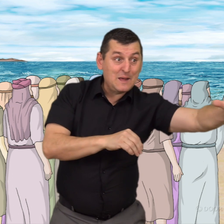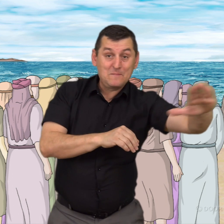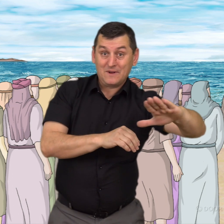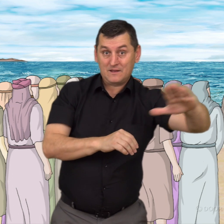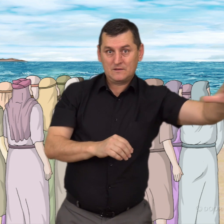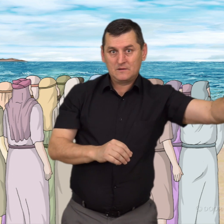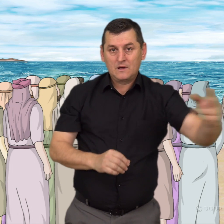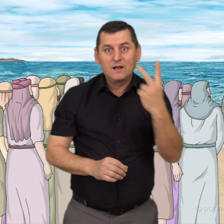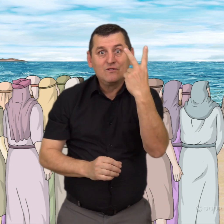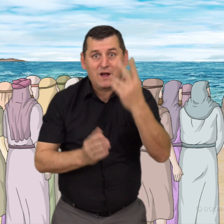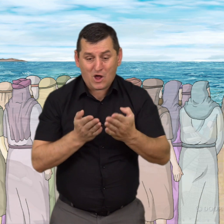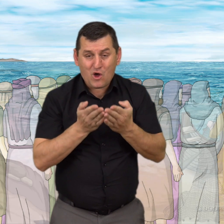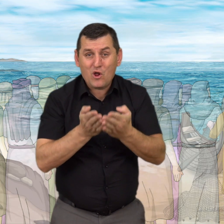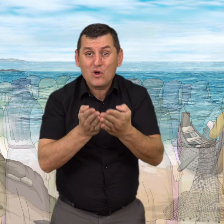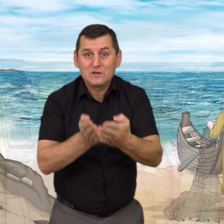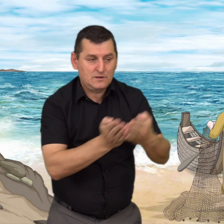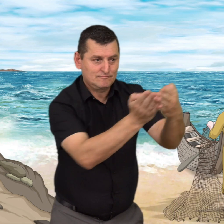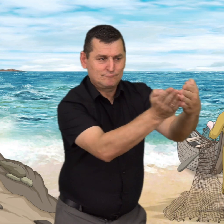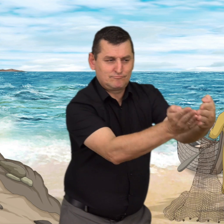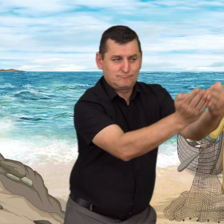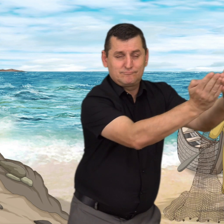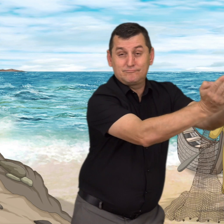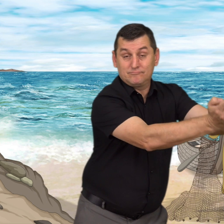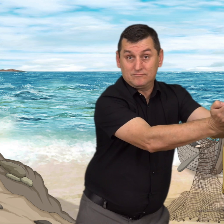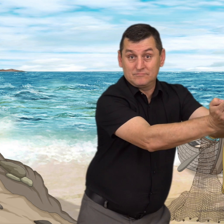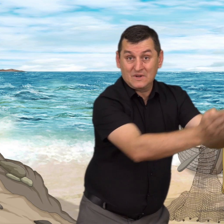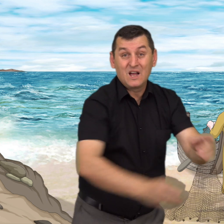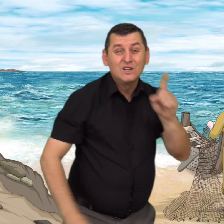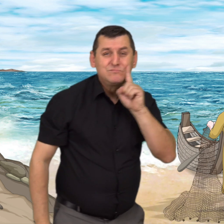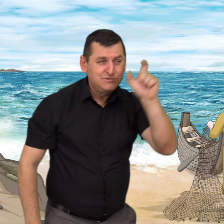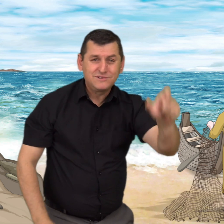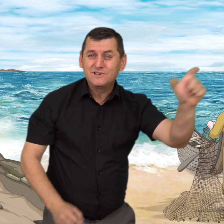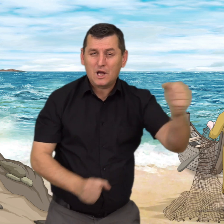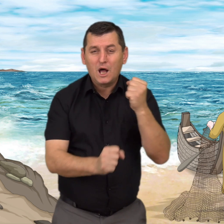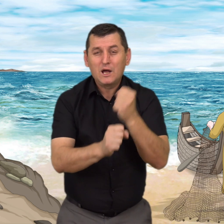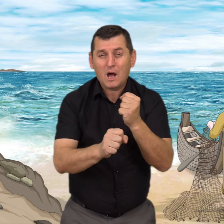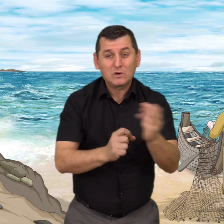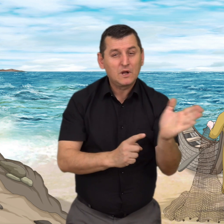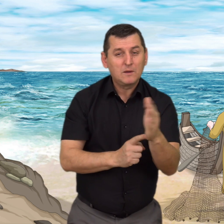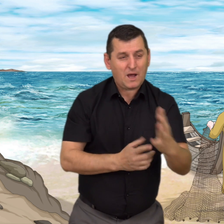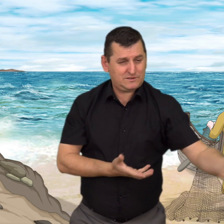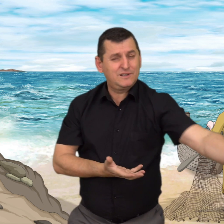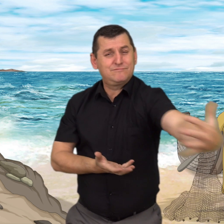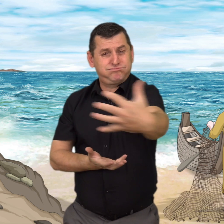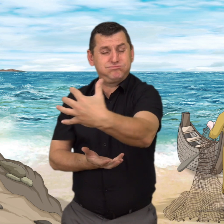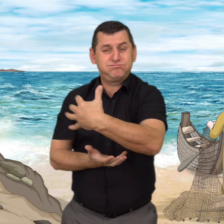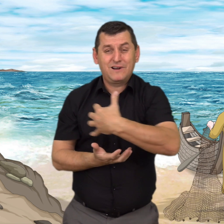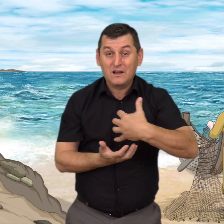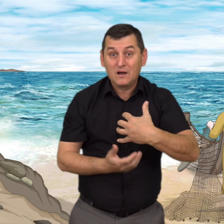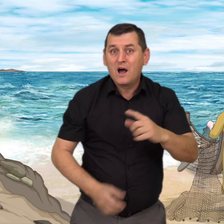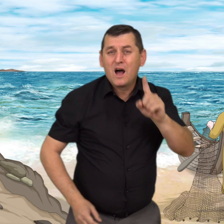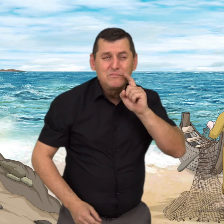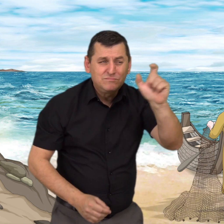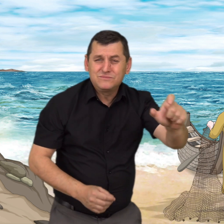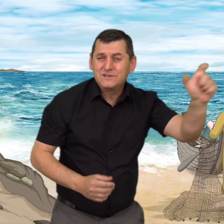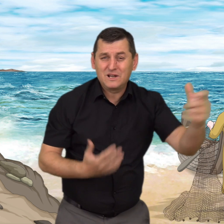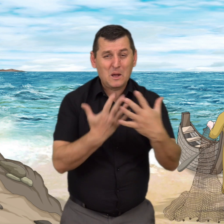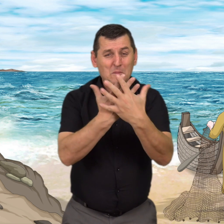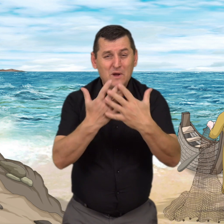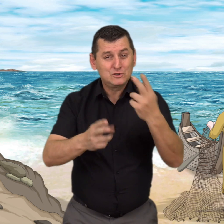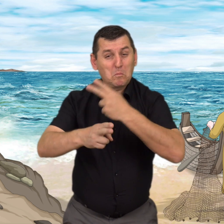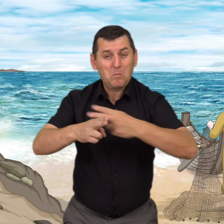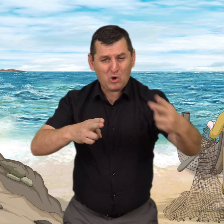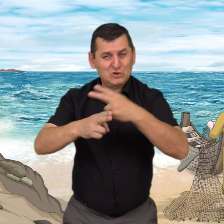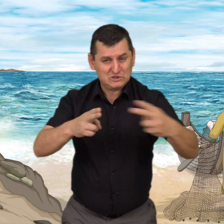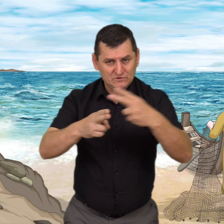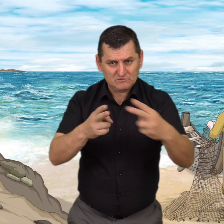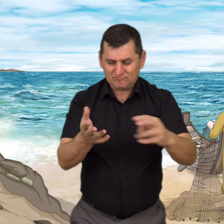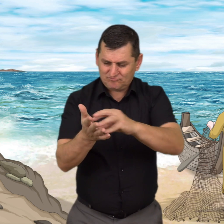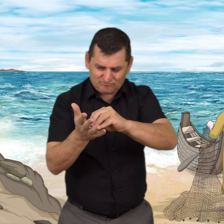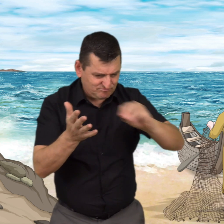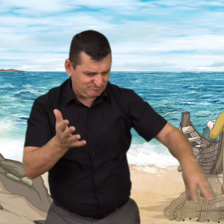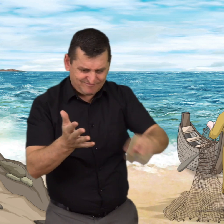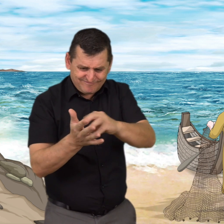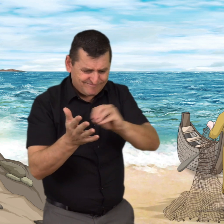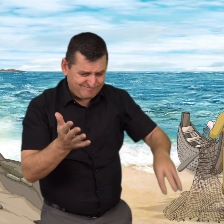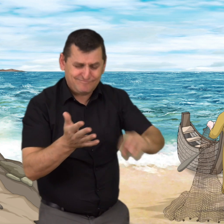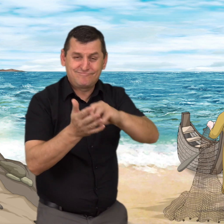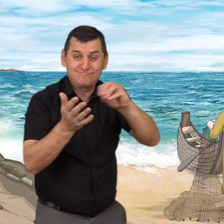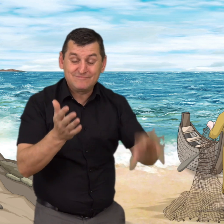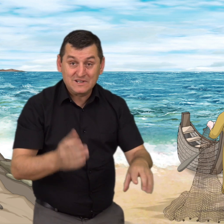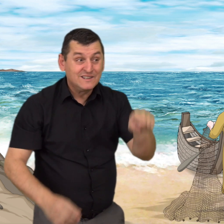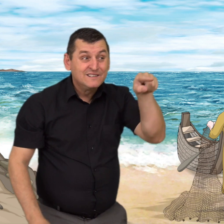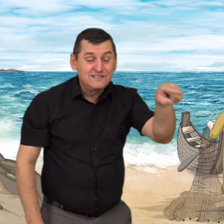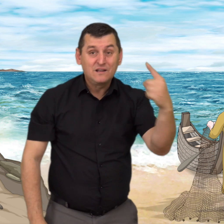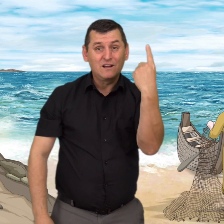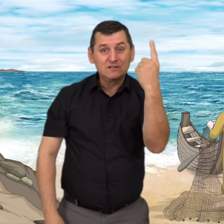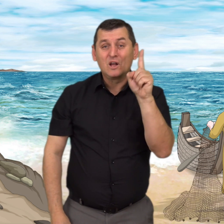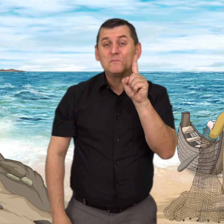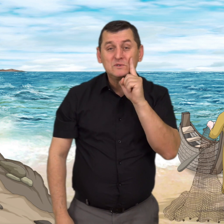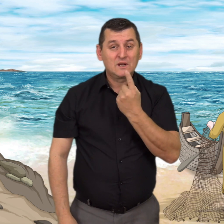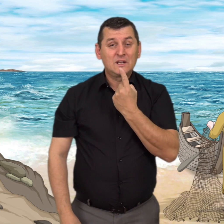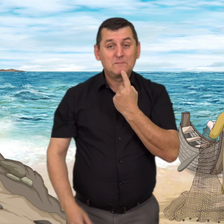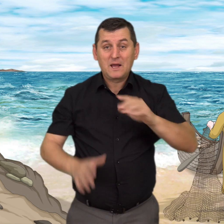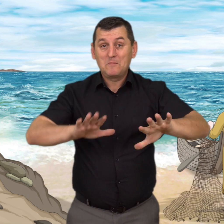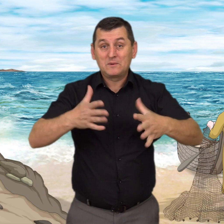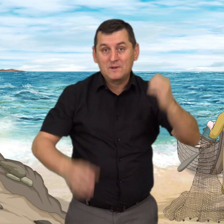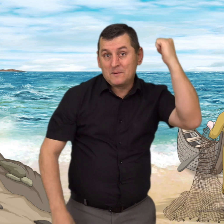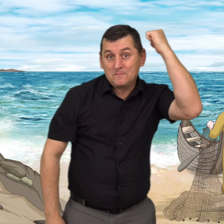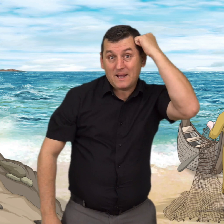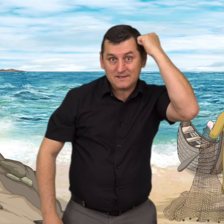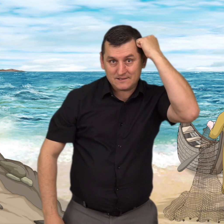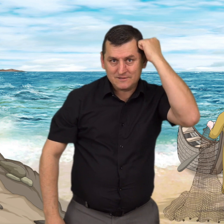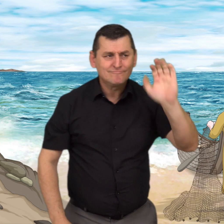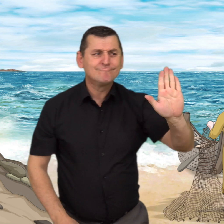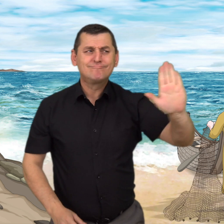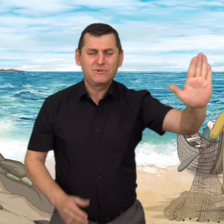The fishermen had left them and were washing their nets.